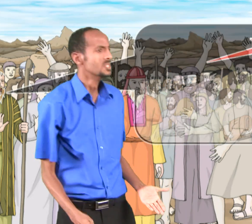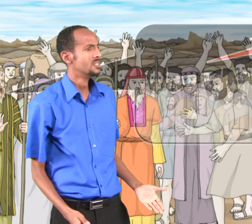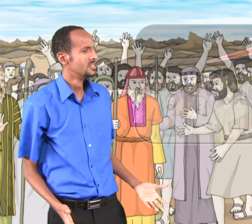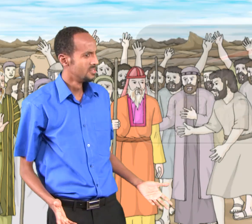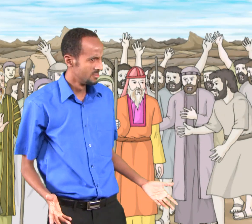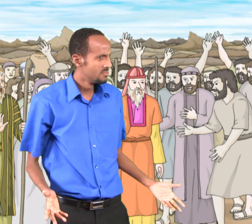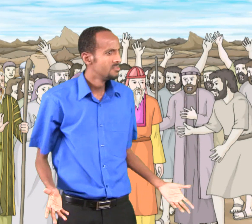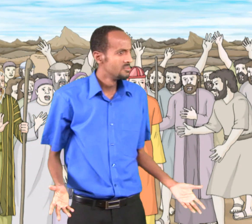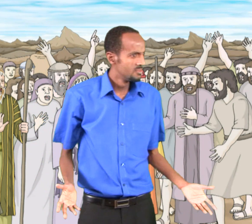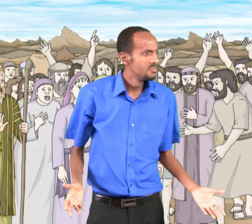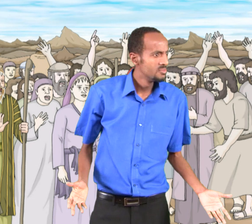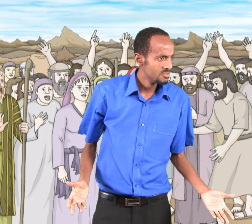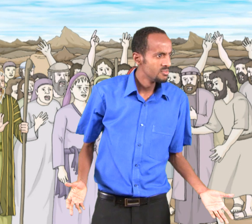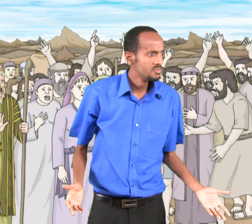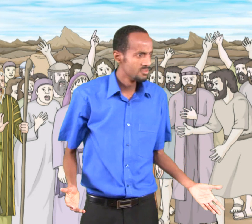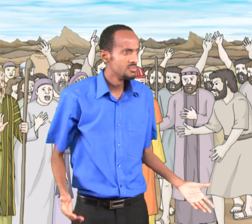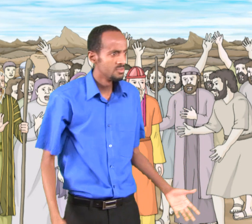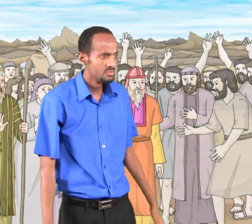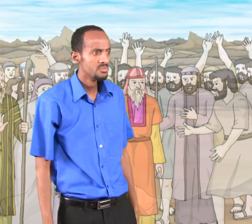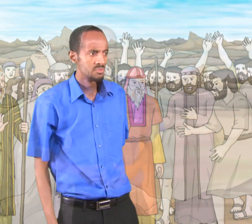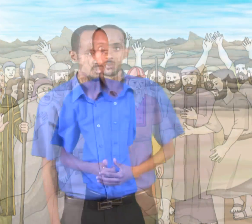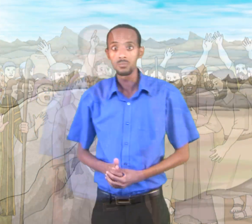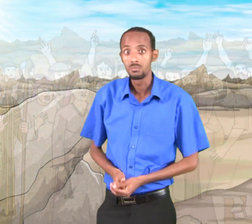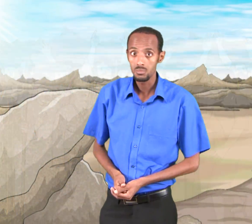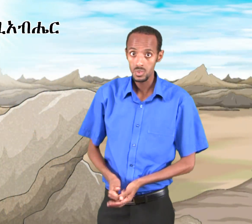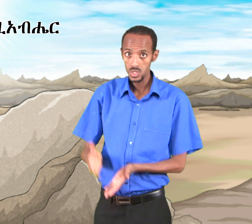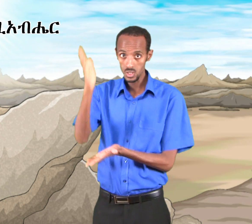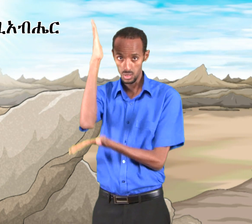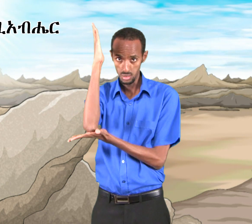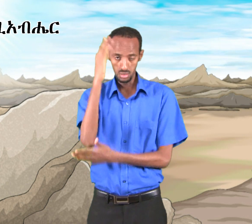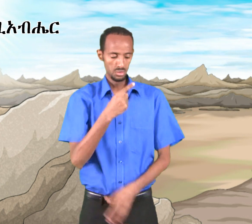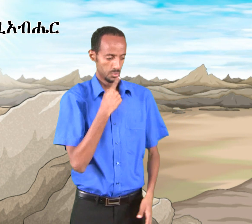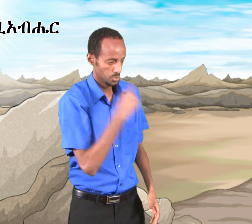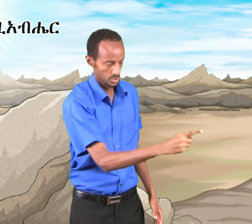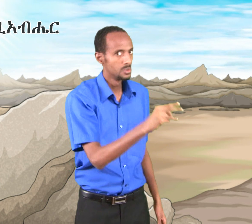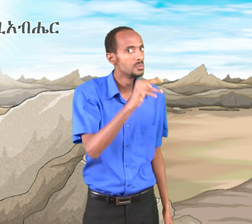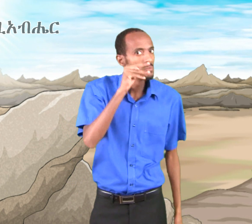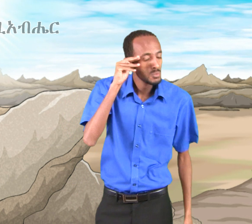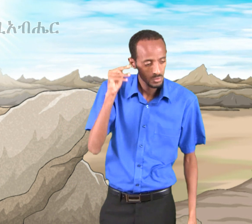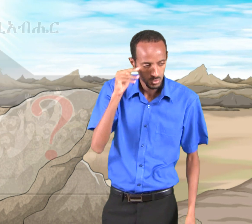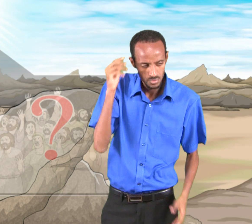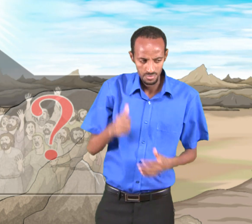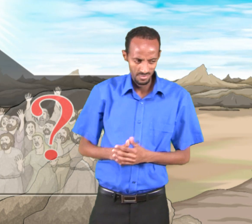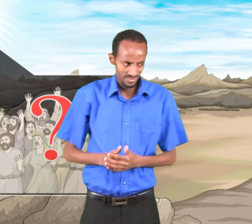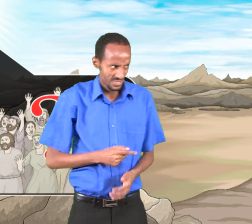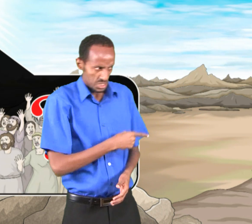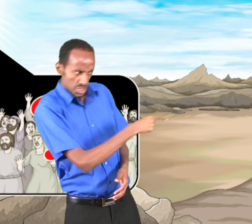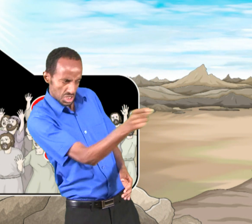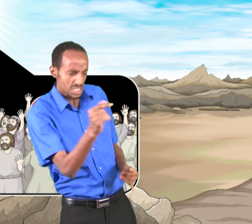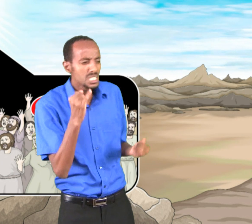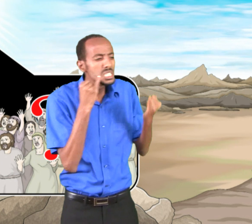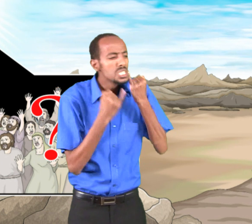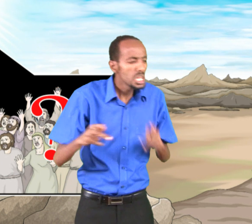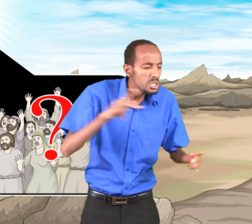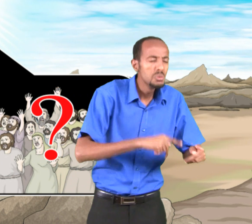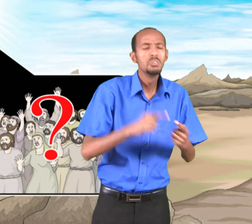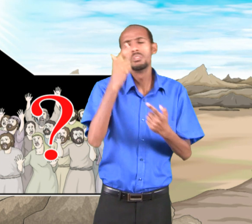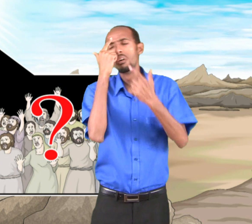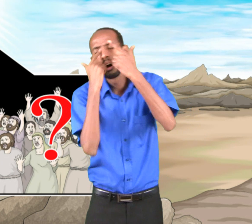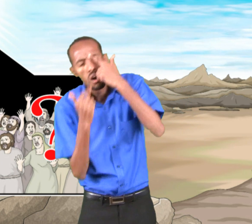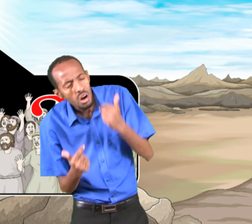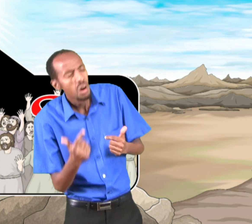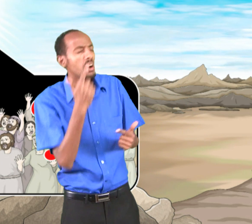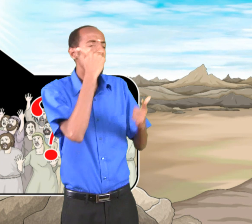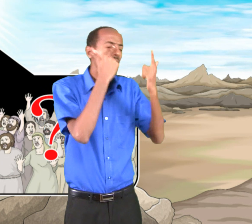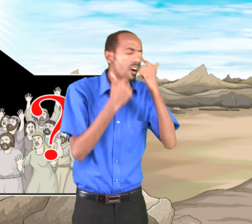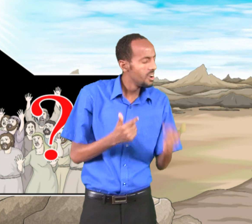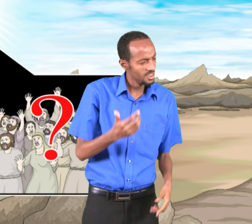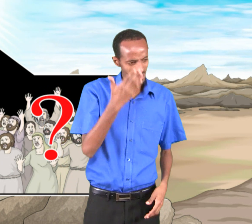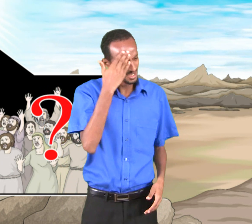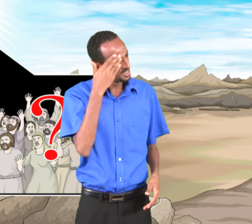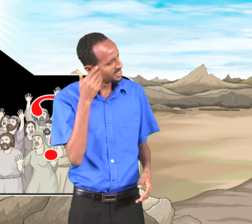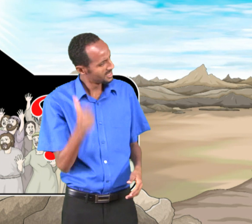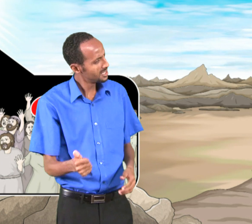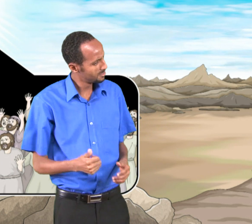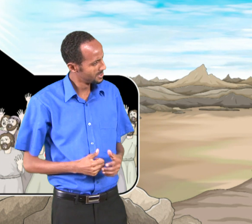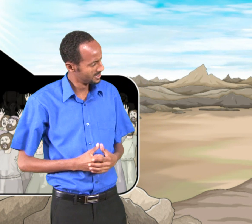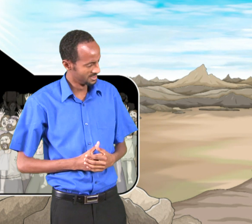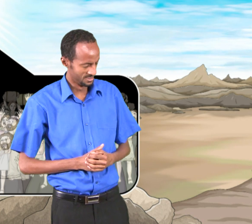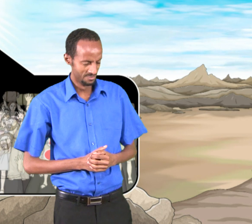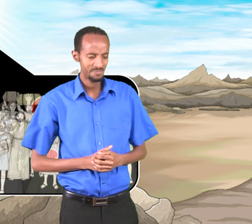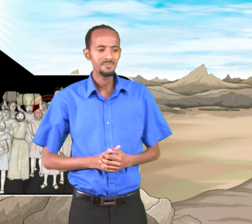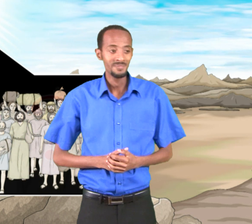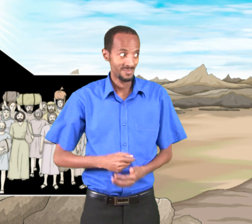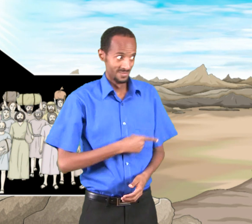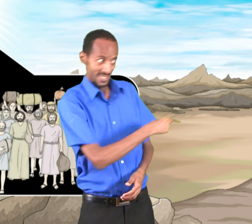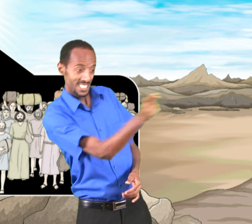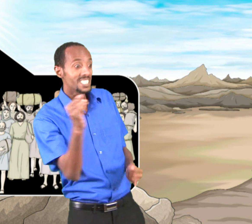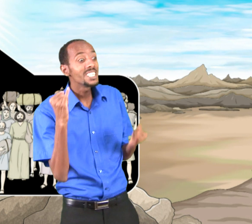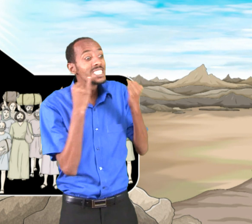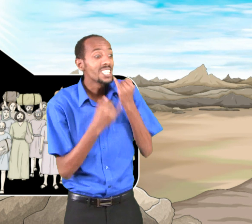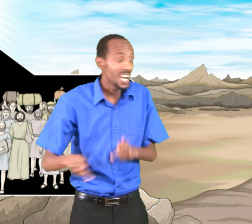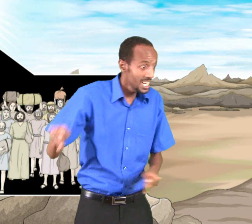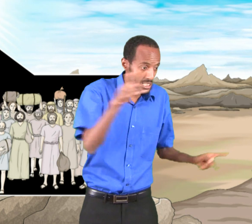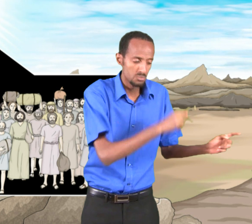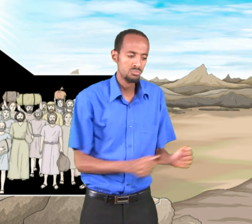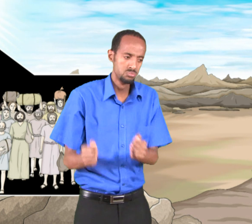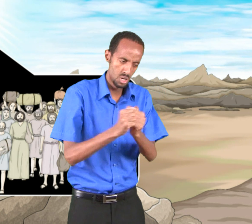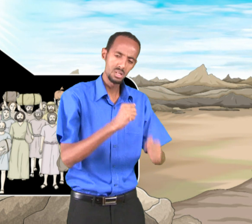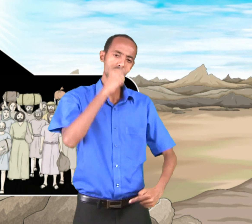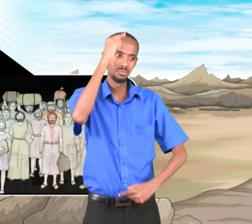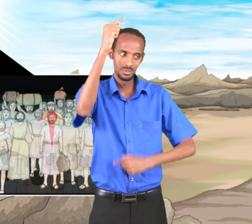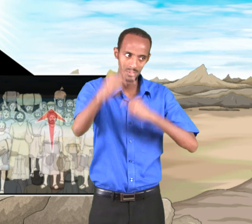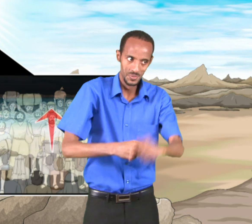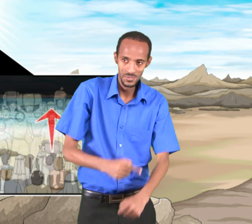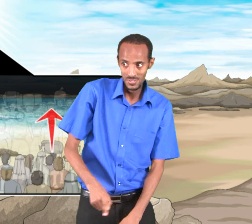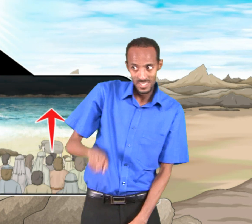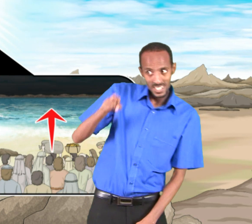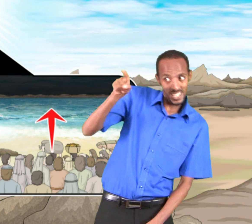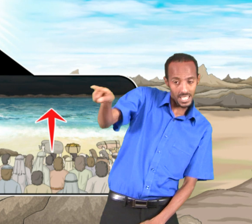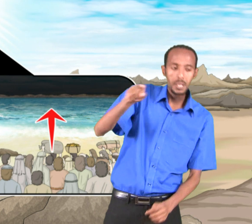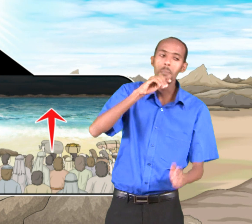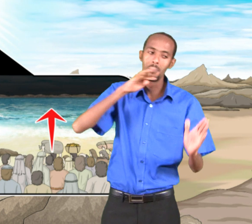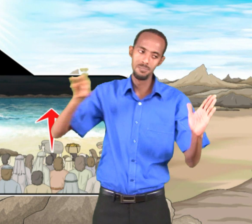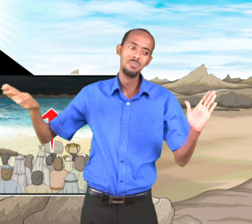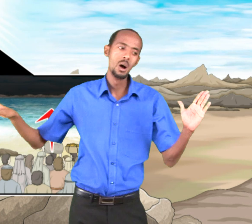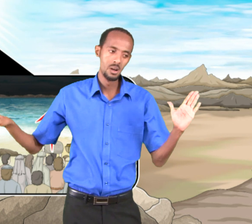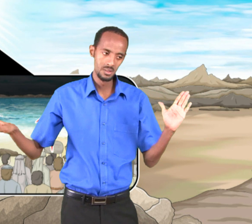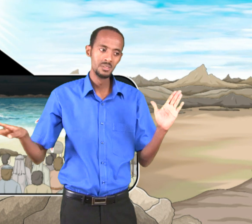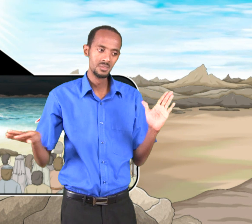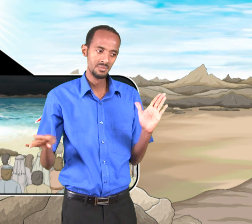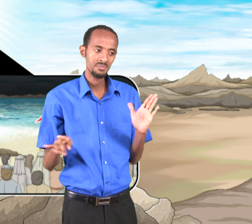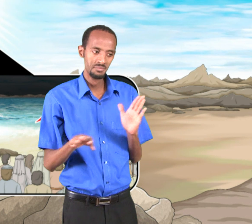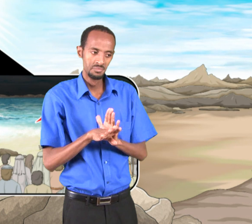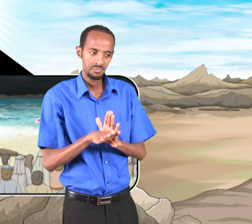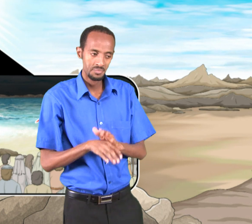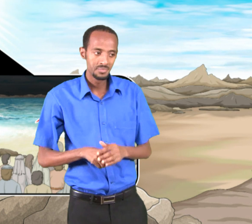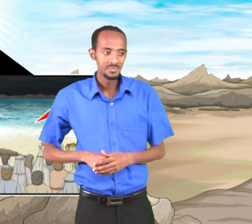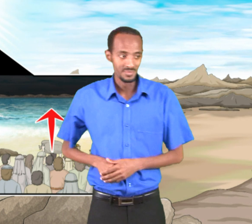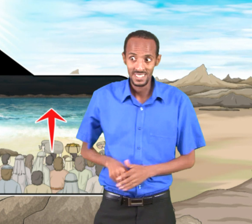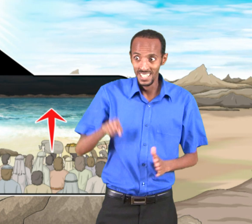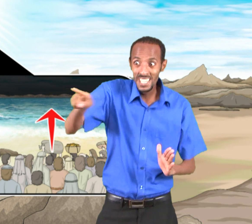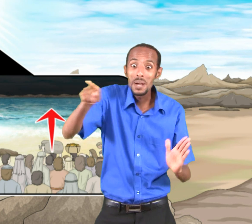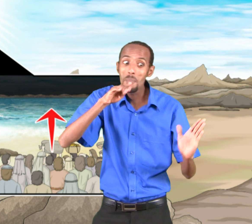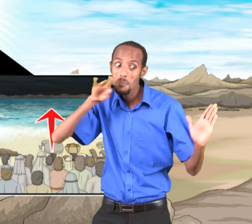Then the LORD said to Moses, “Why are you crying out to Me? Tell the Israelites to go forward.